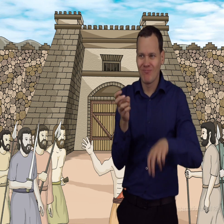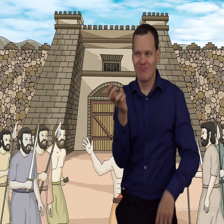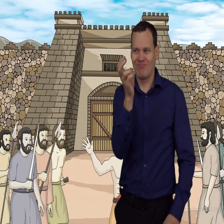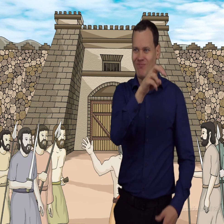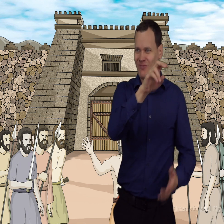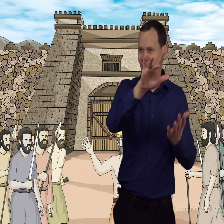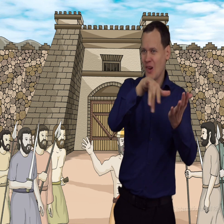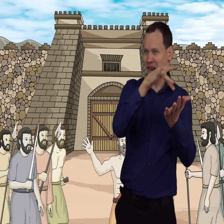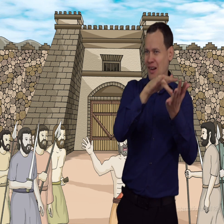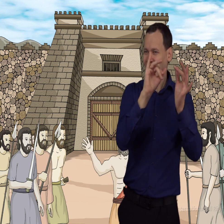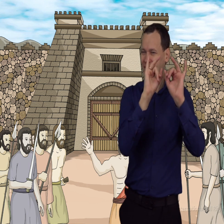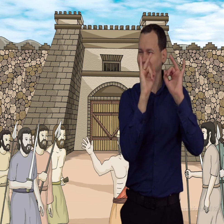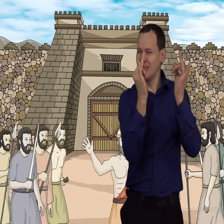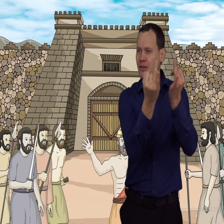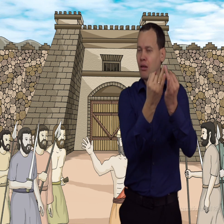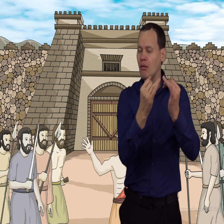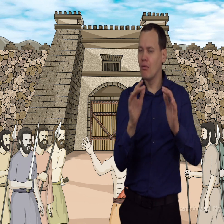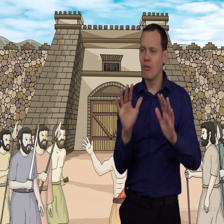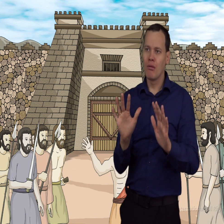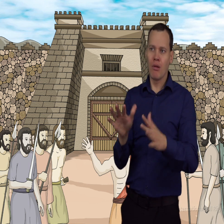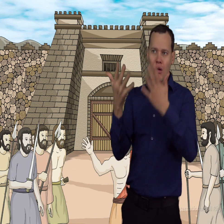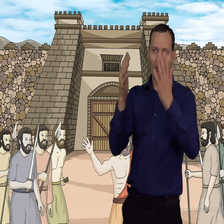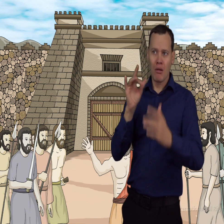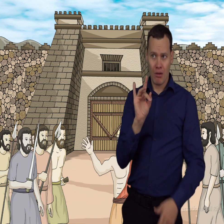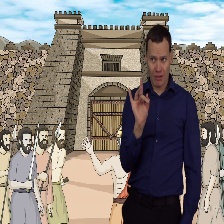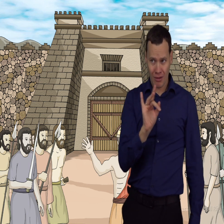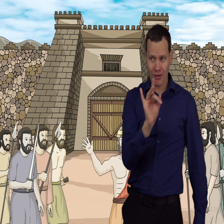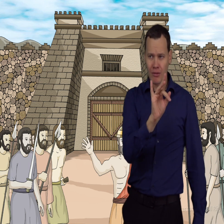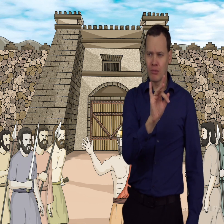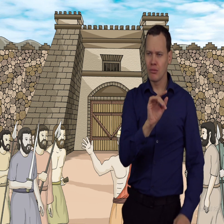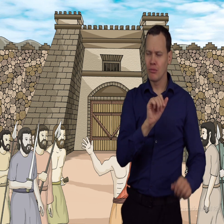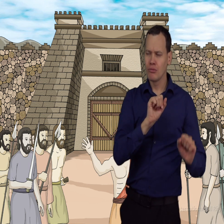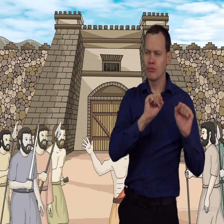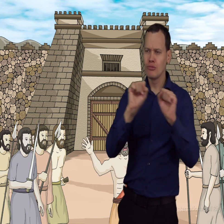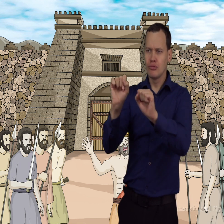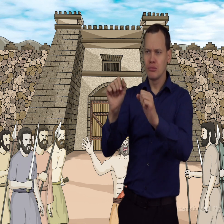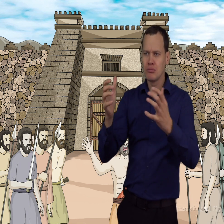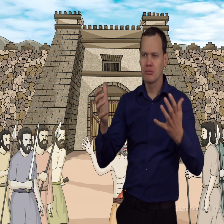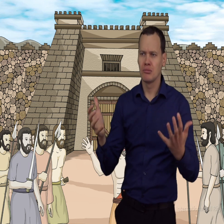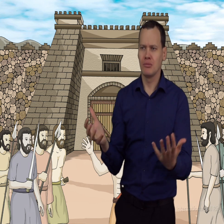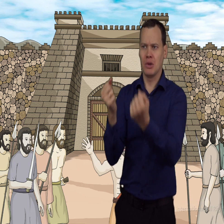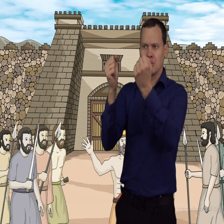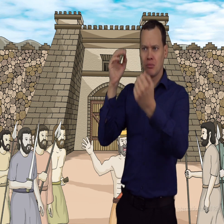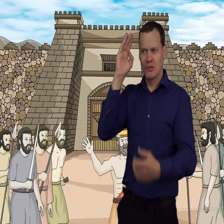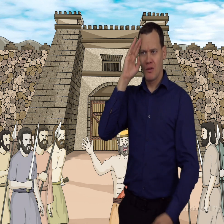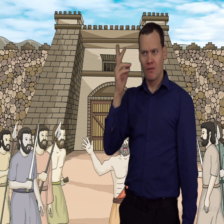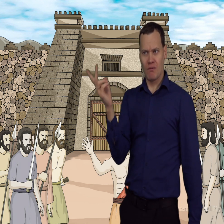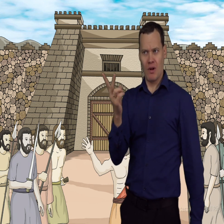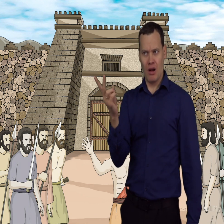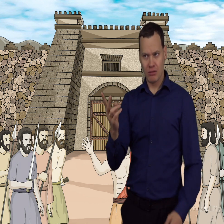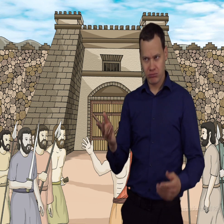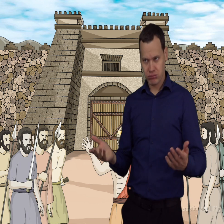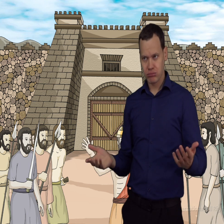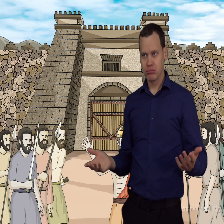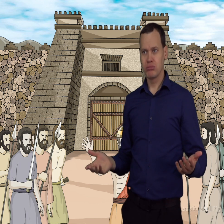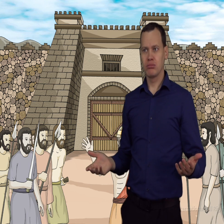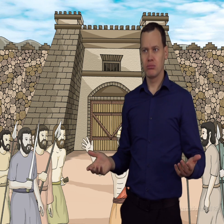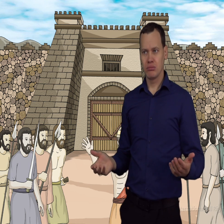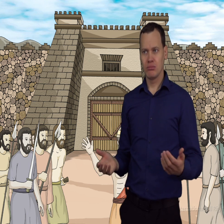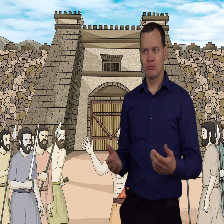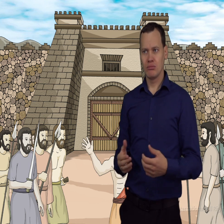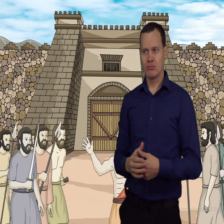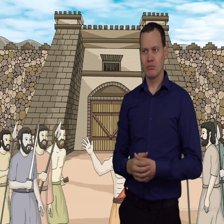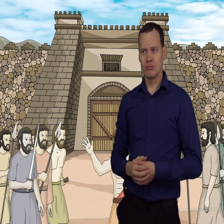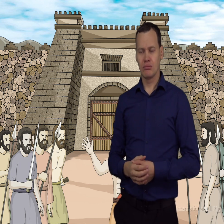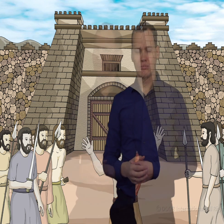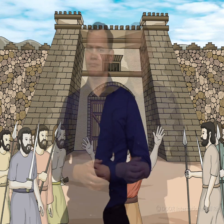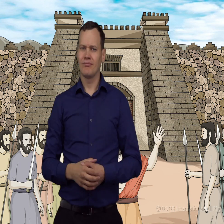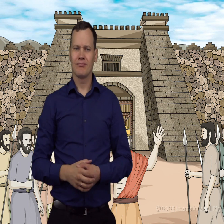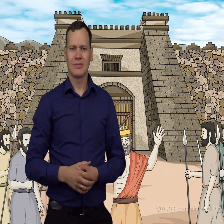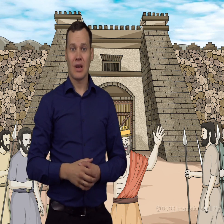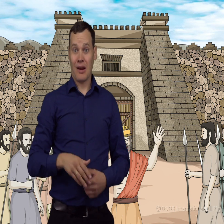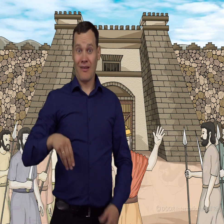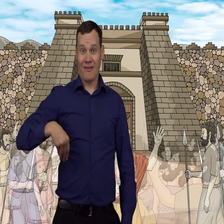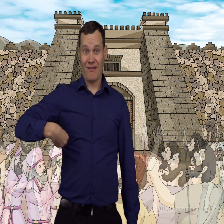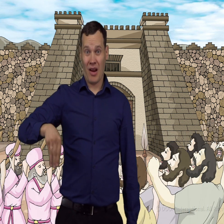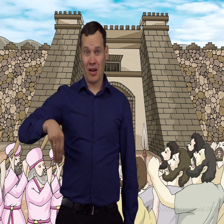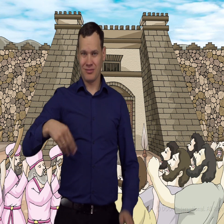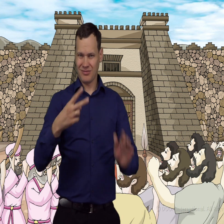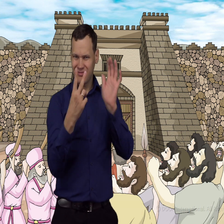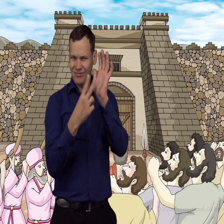they must go into His treasury.”